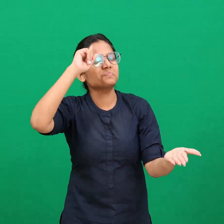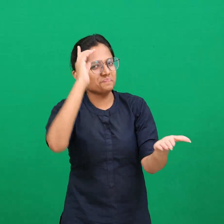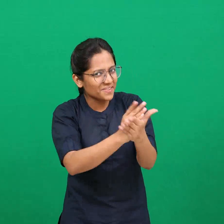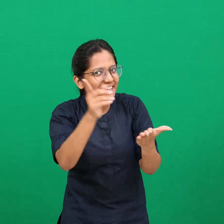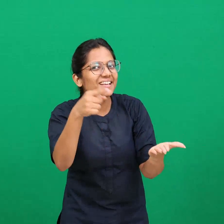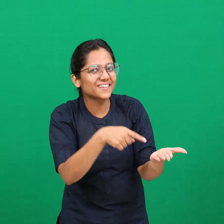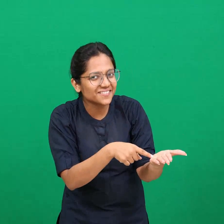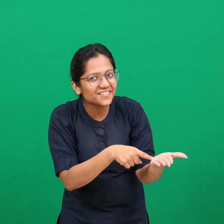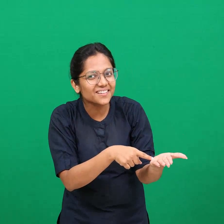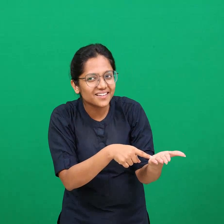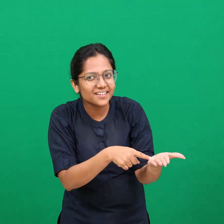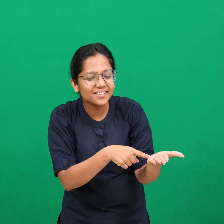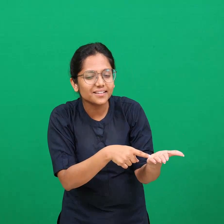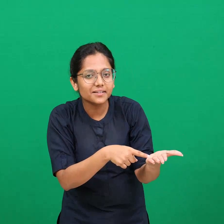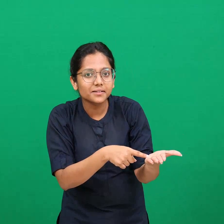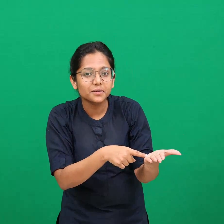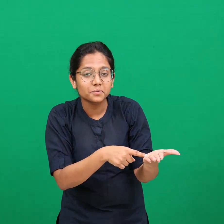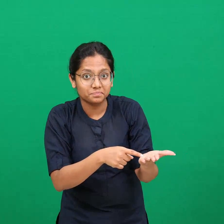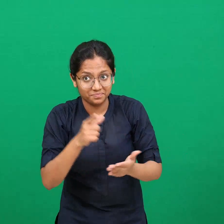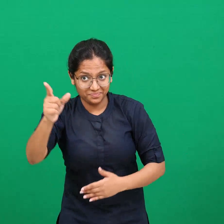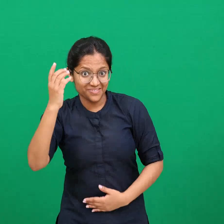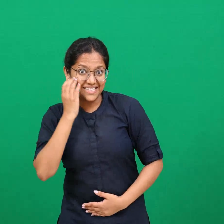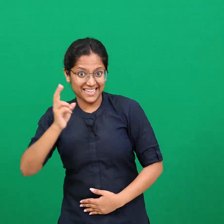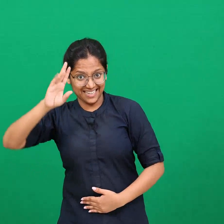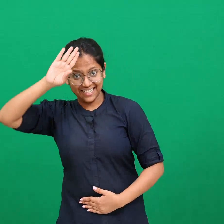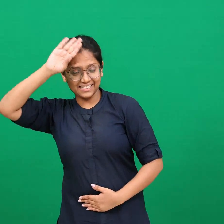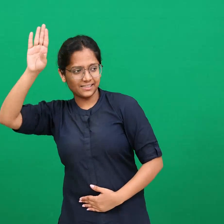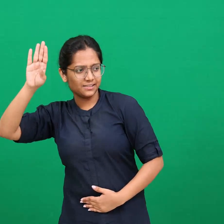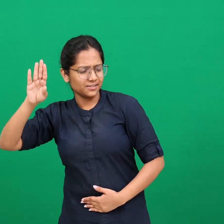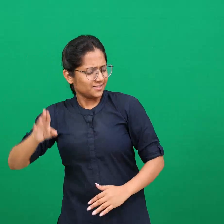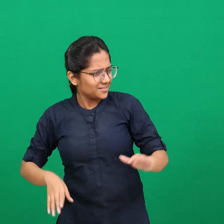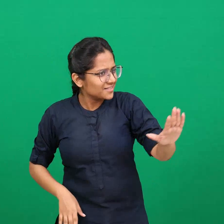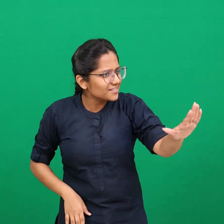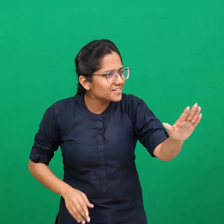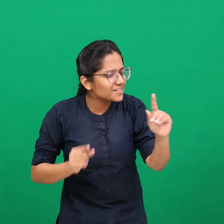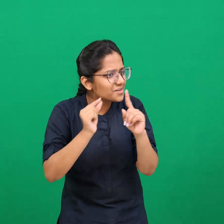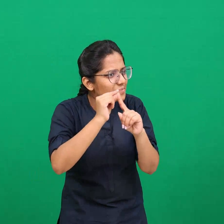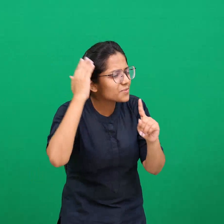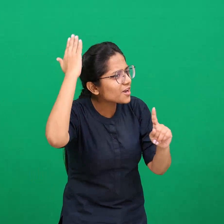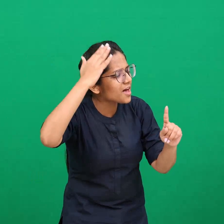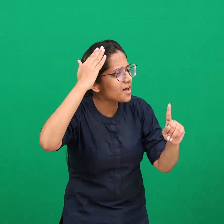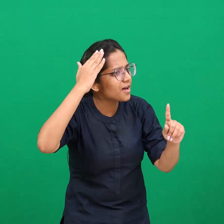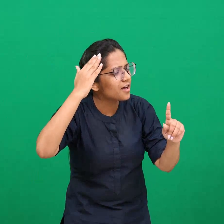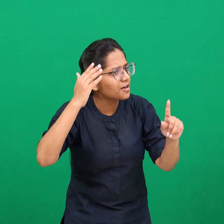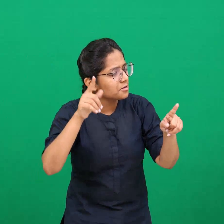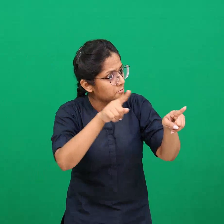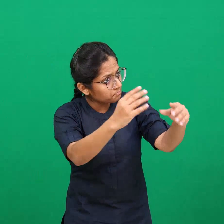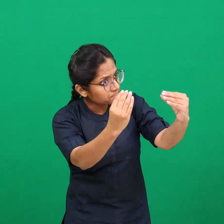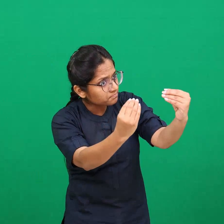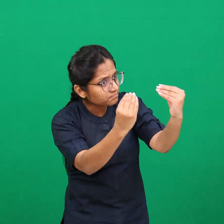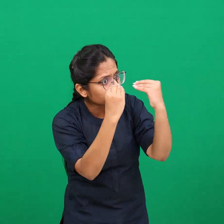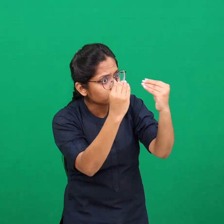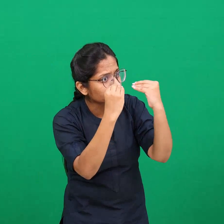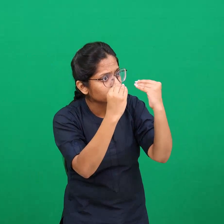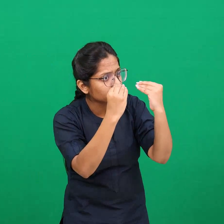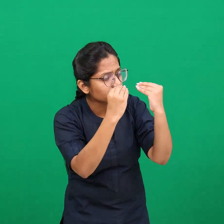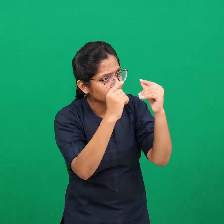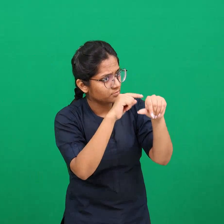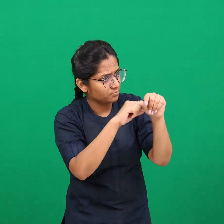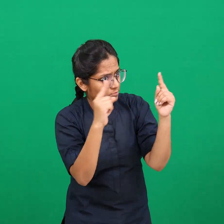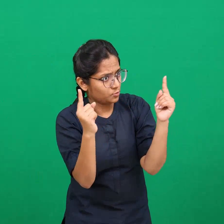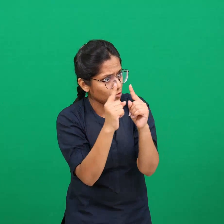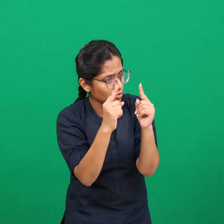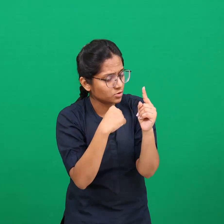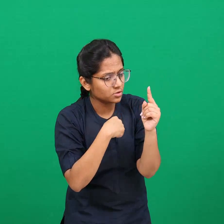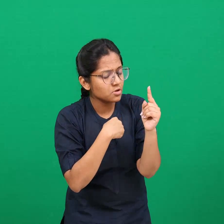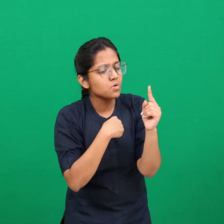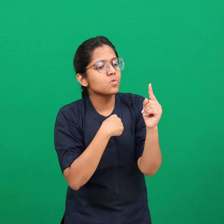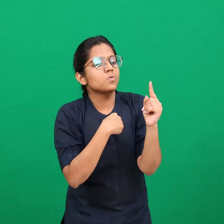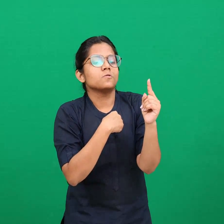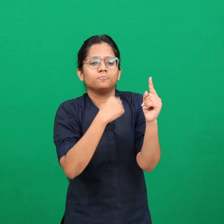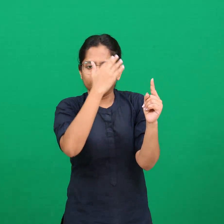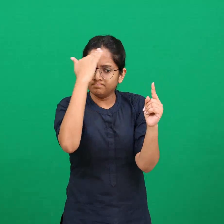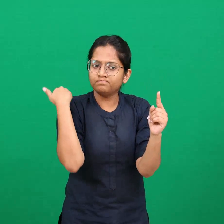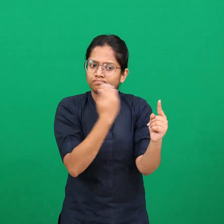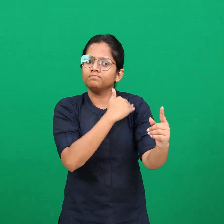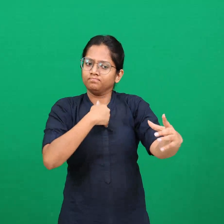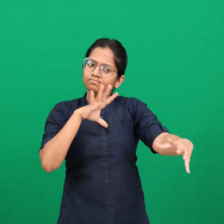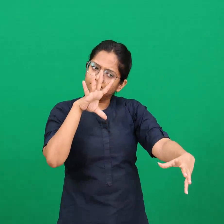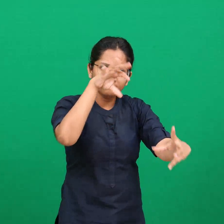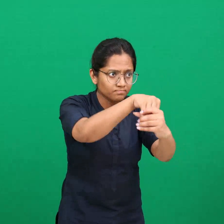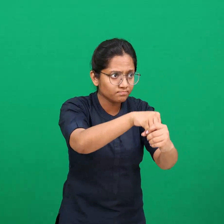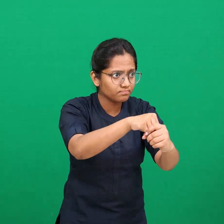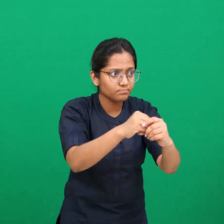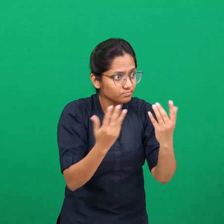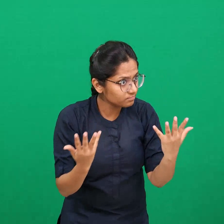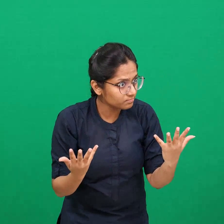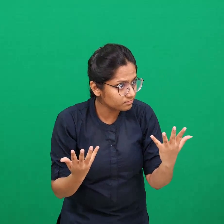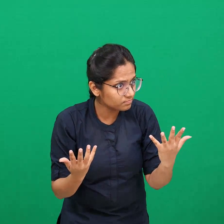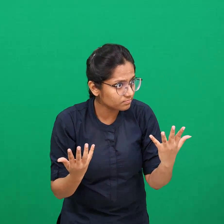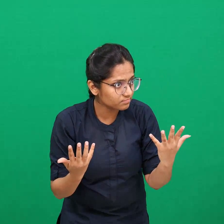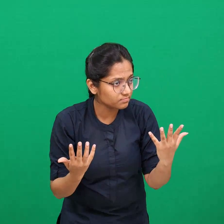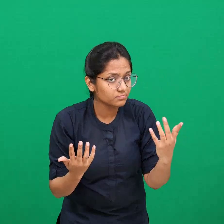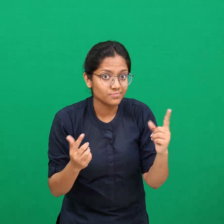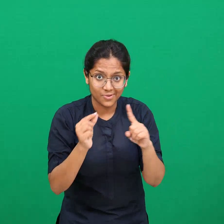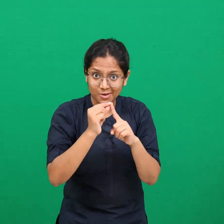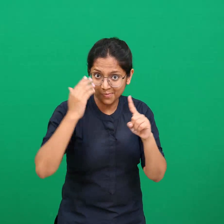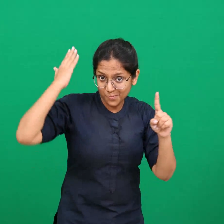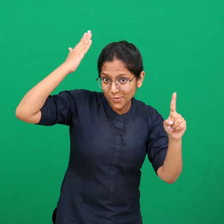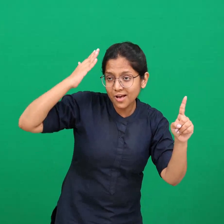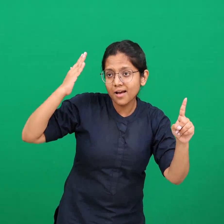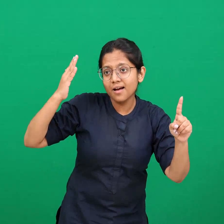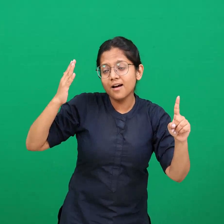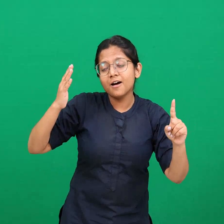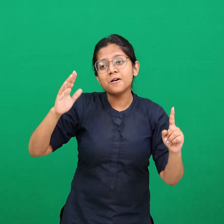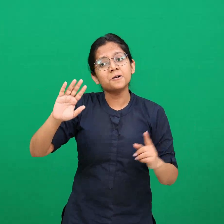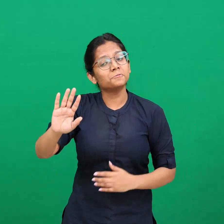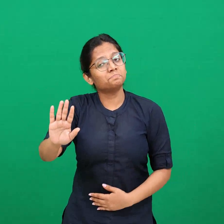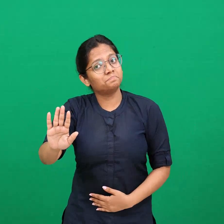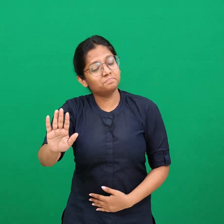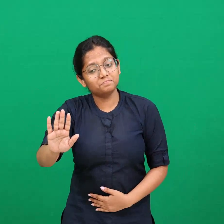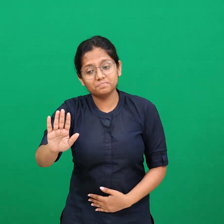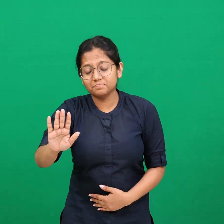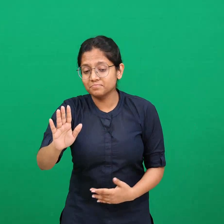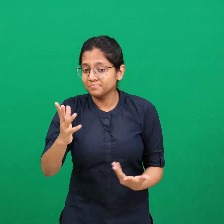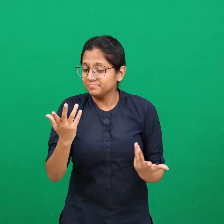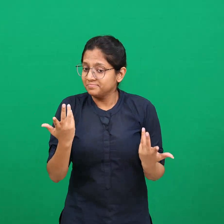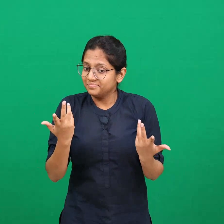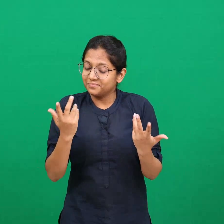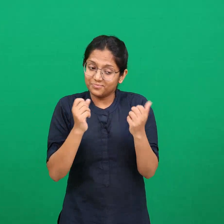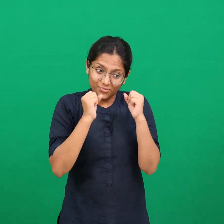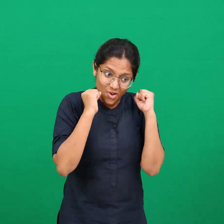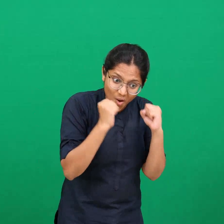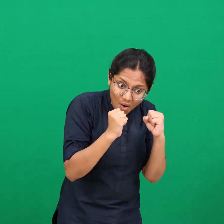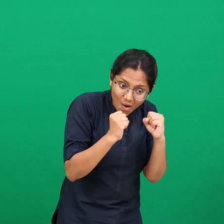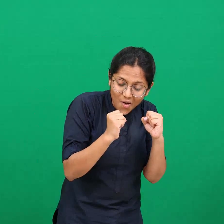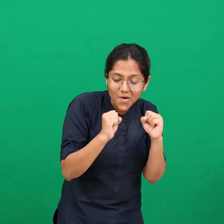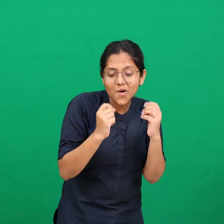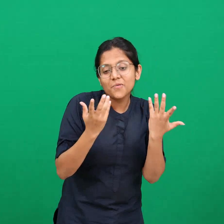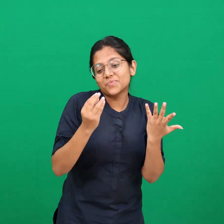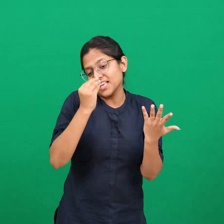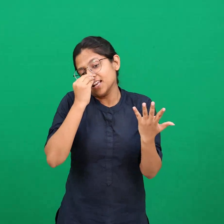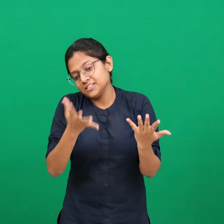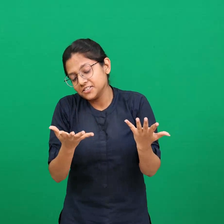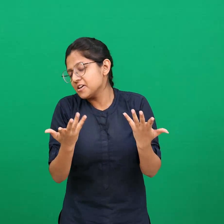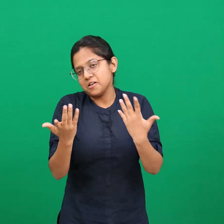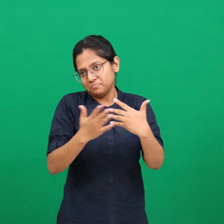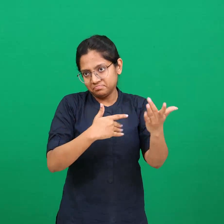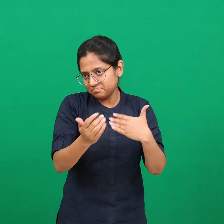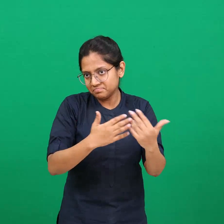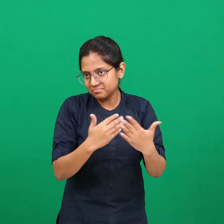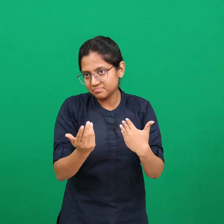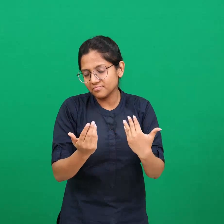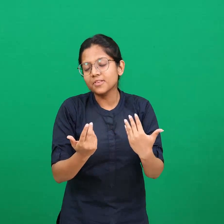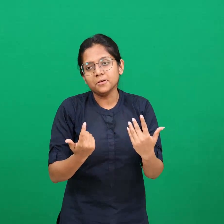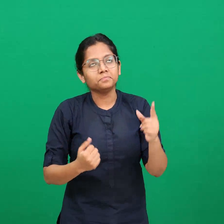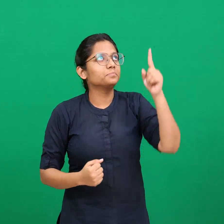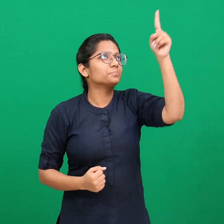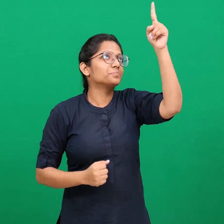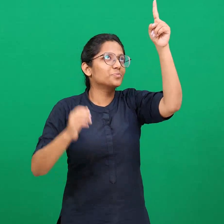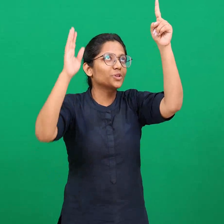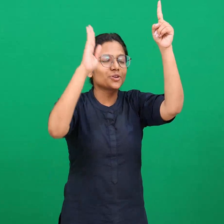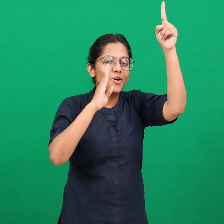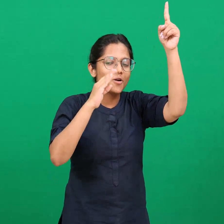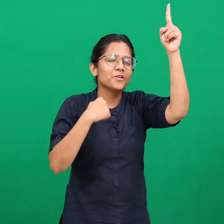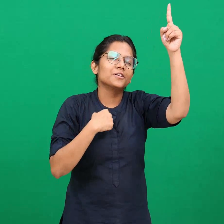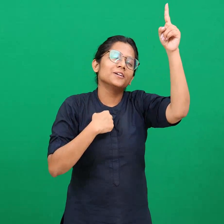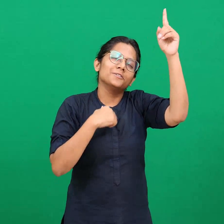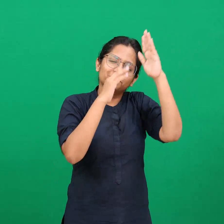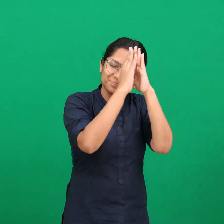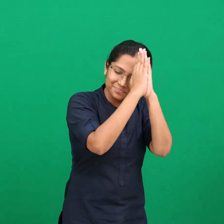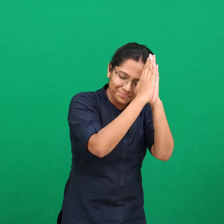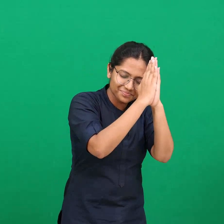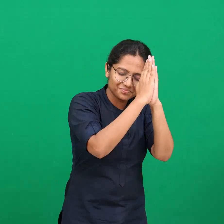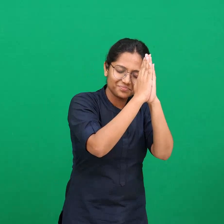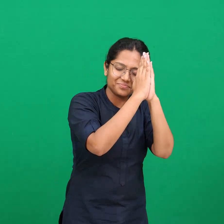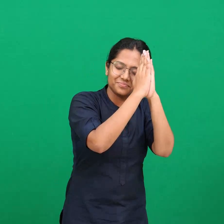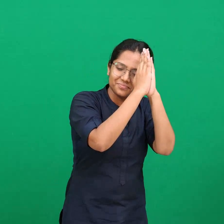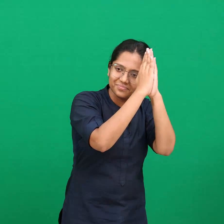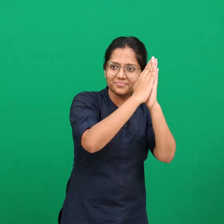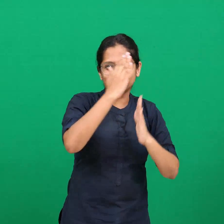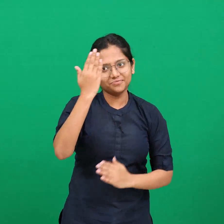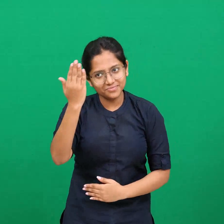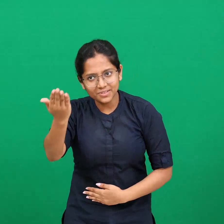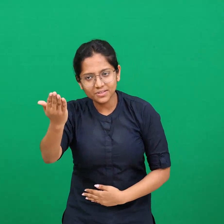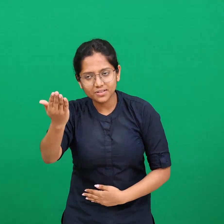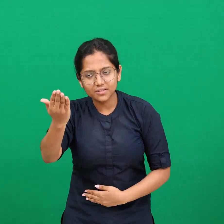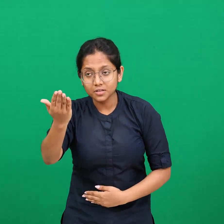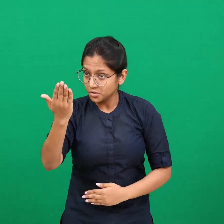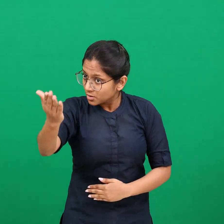Then Agrippa said to Paul, "Can you persuade me in such a short time to become a Christian?"